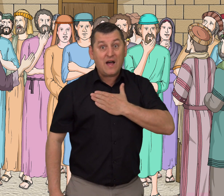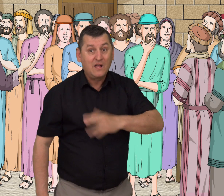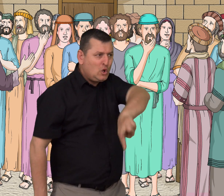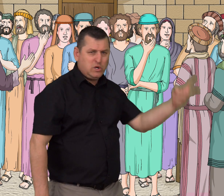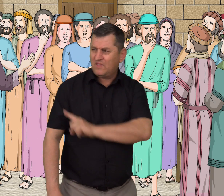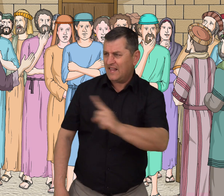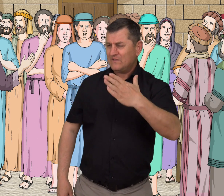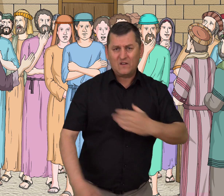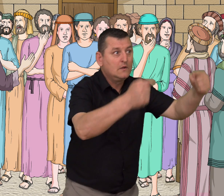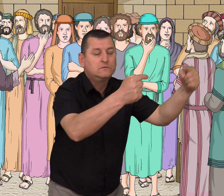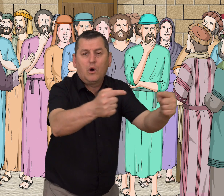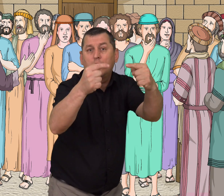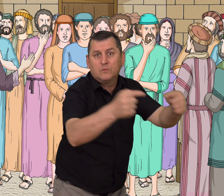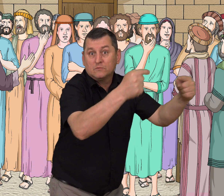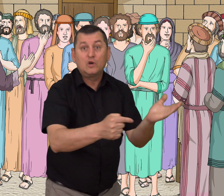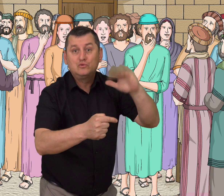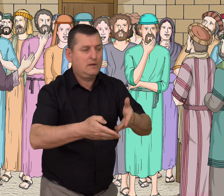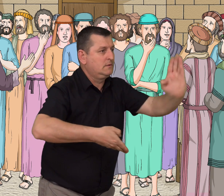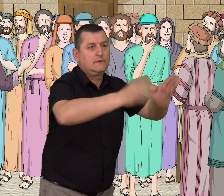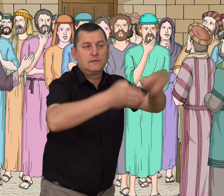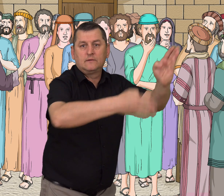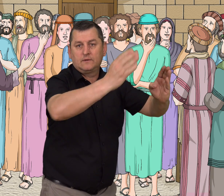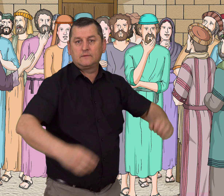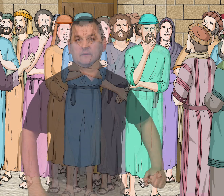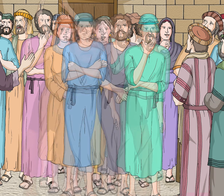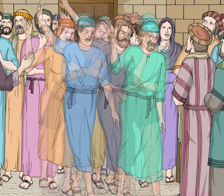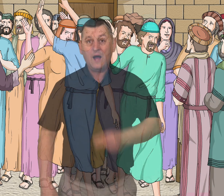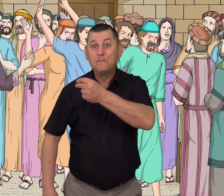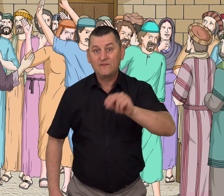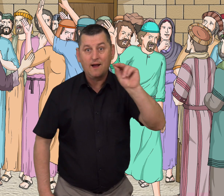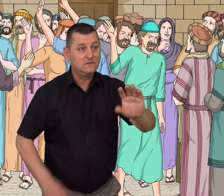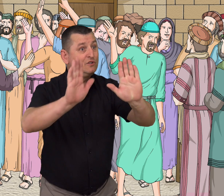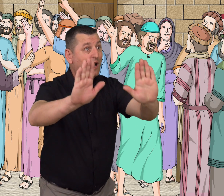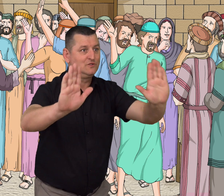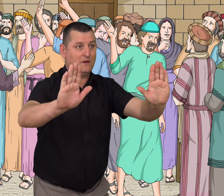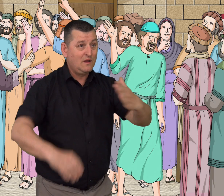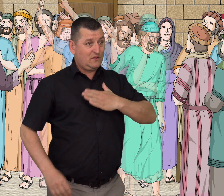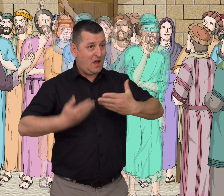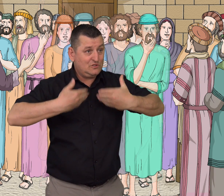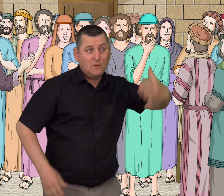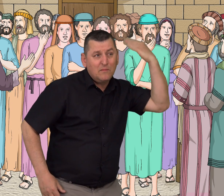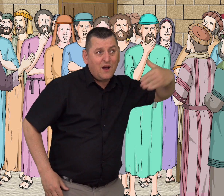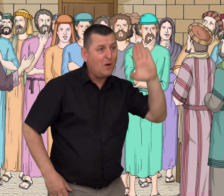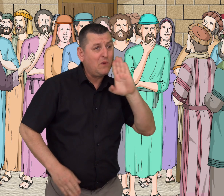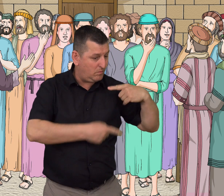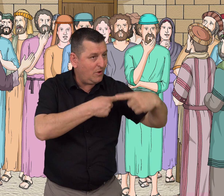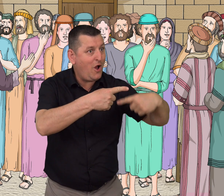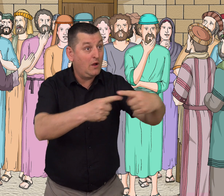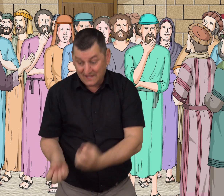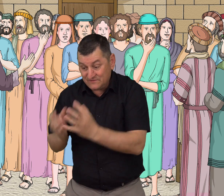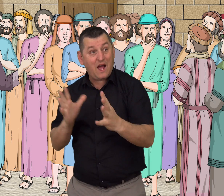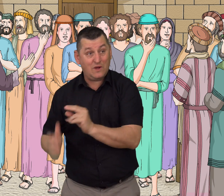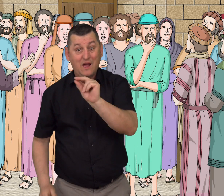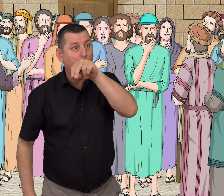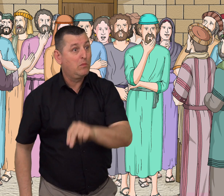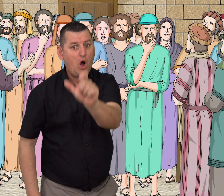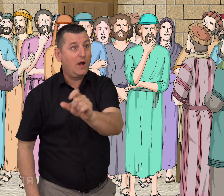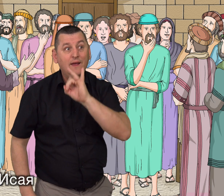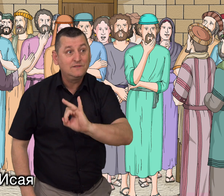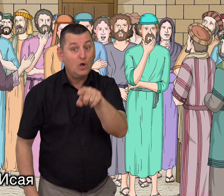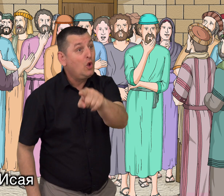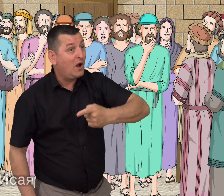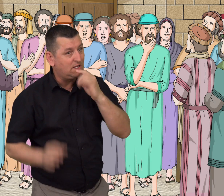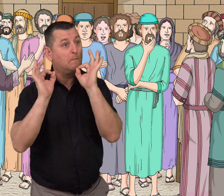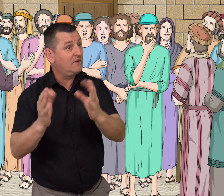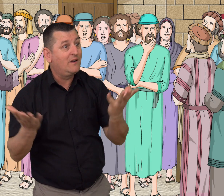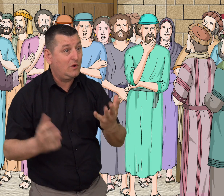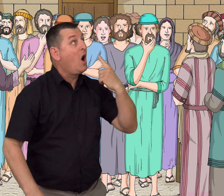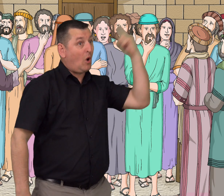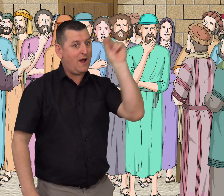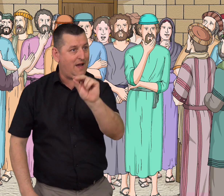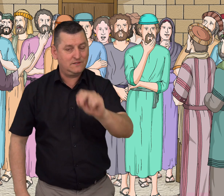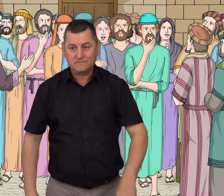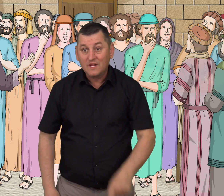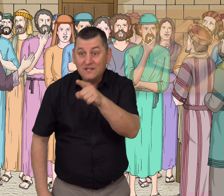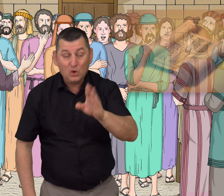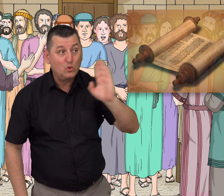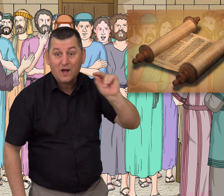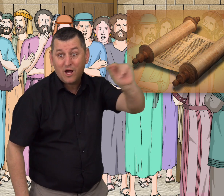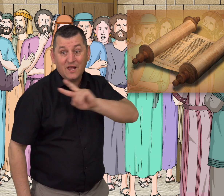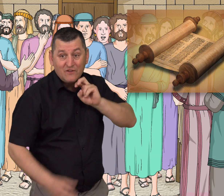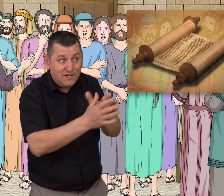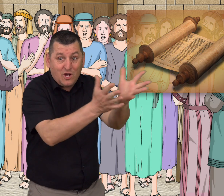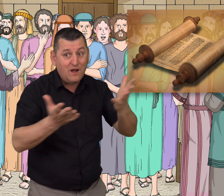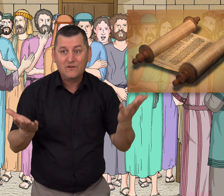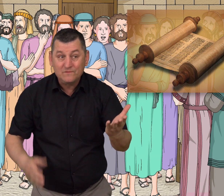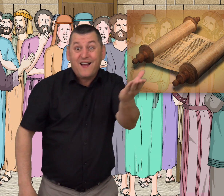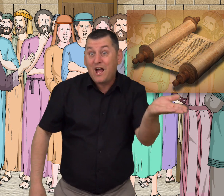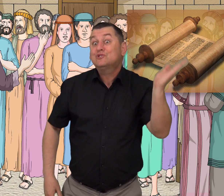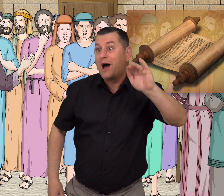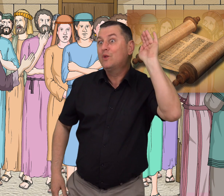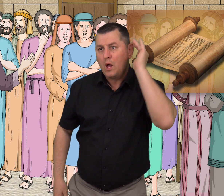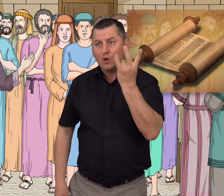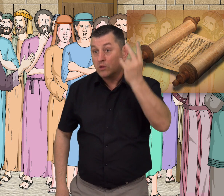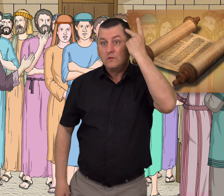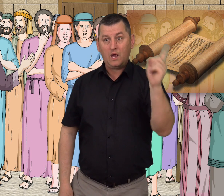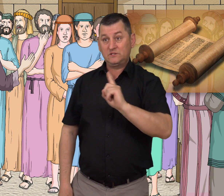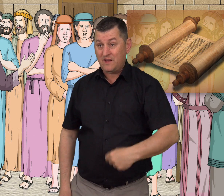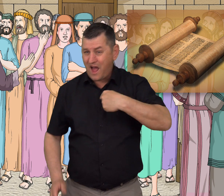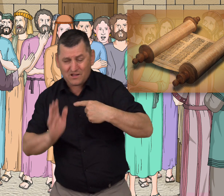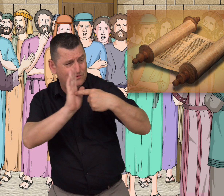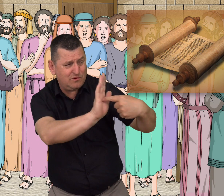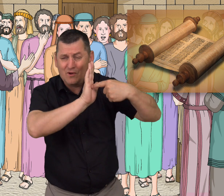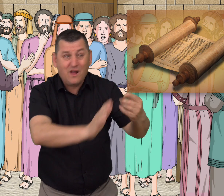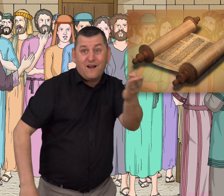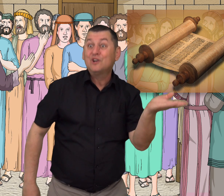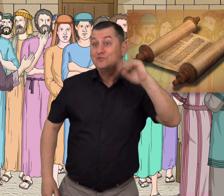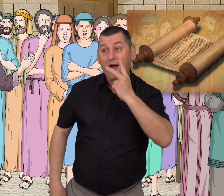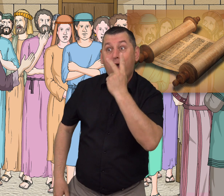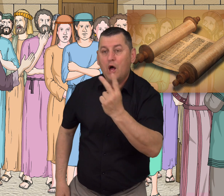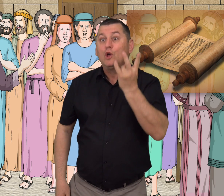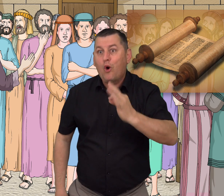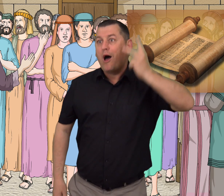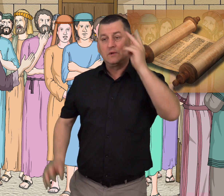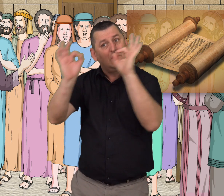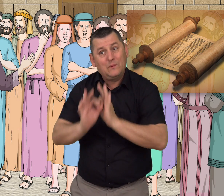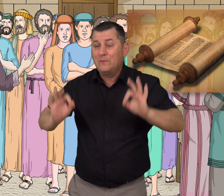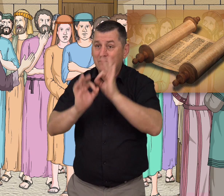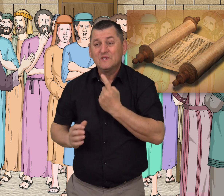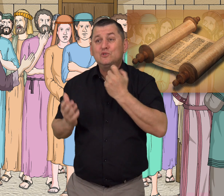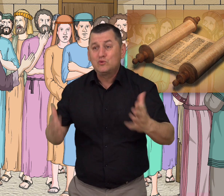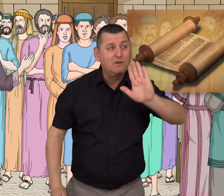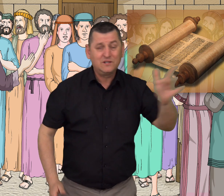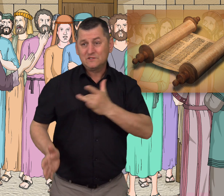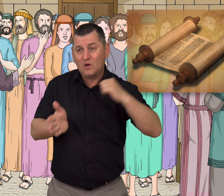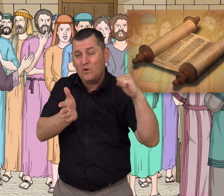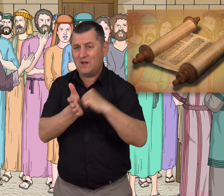They disagreed among themselves and began to leave after Paul had made this final statement: “The Holy Spirit was right when He spoke to your fathers through Isaiah the prophet: ‘Go to this people and say, “You will be ever hearing but never understanding;